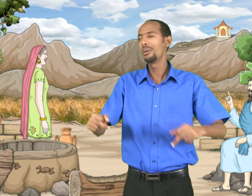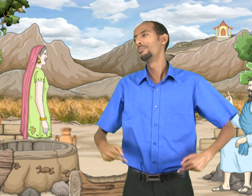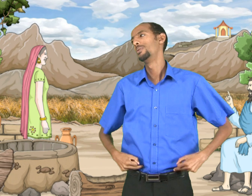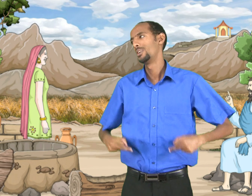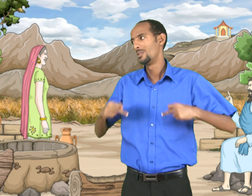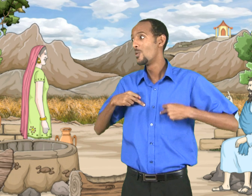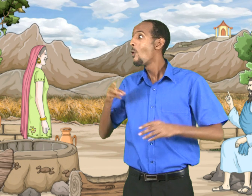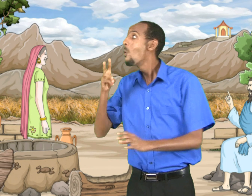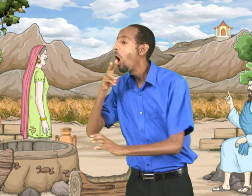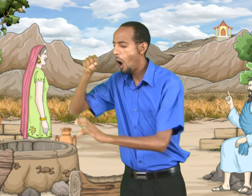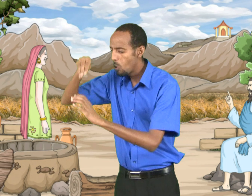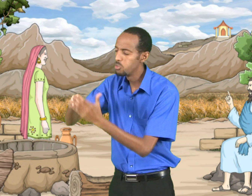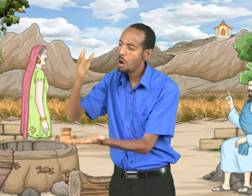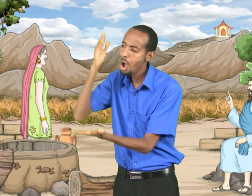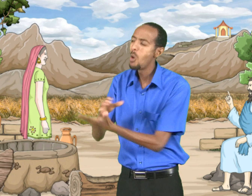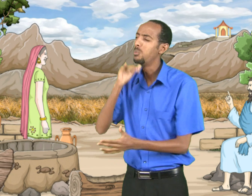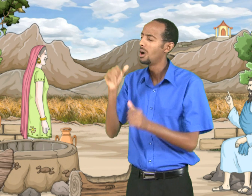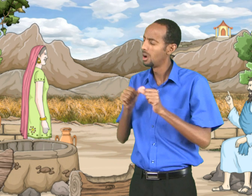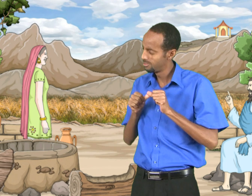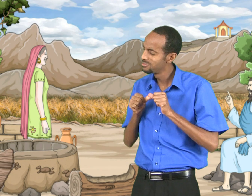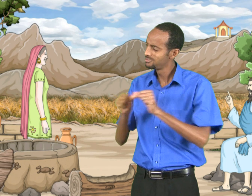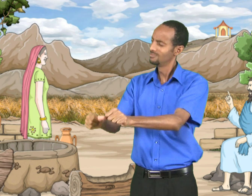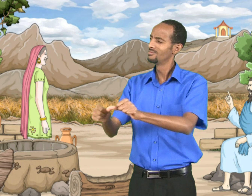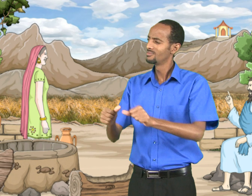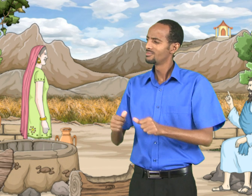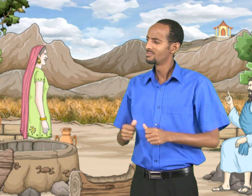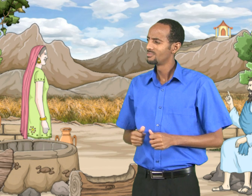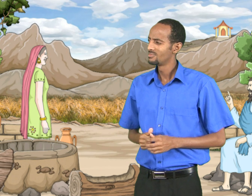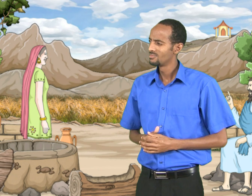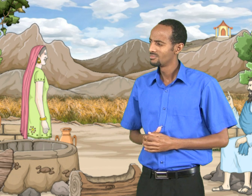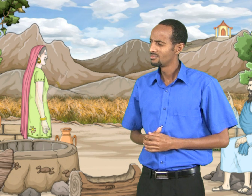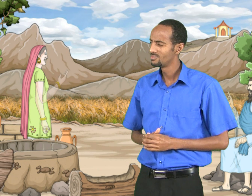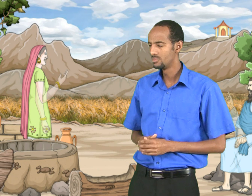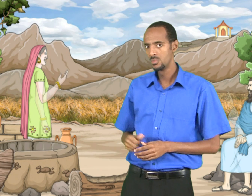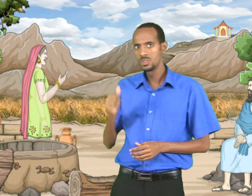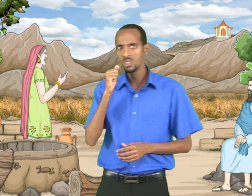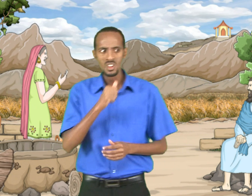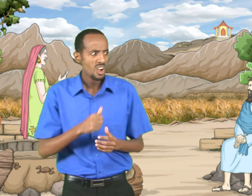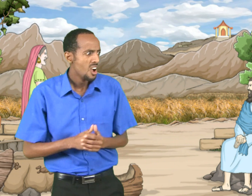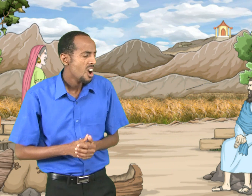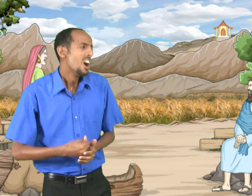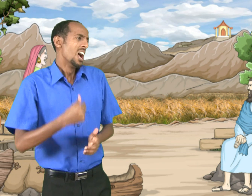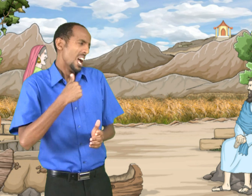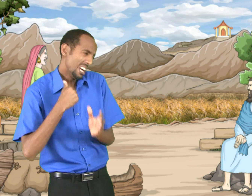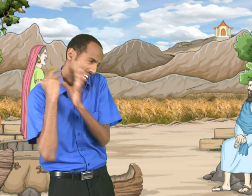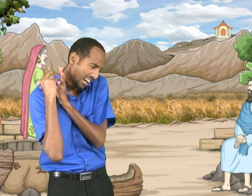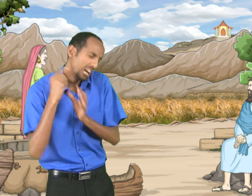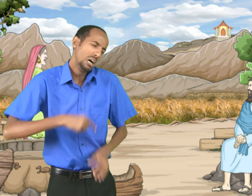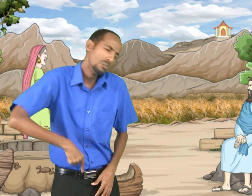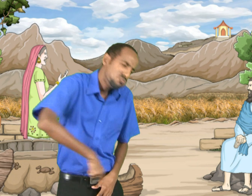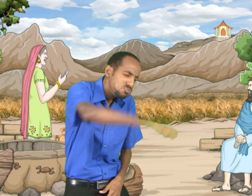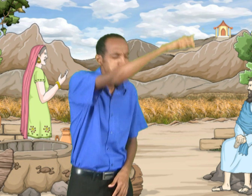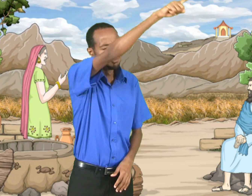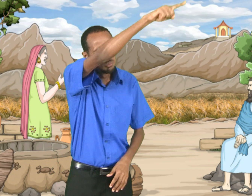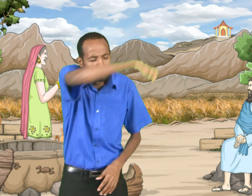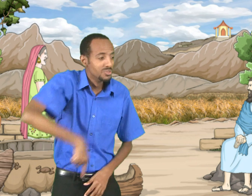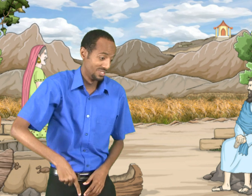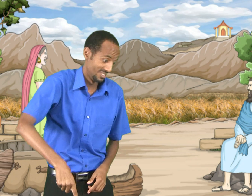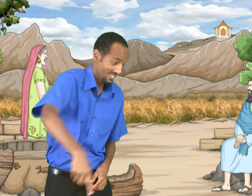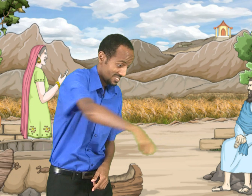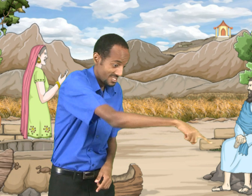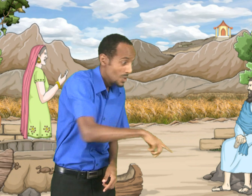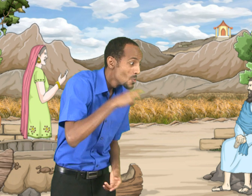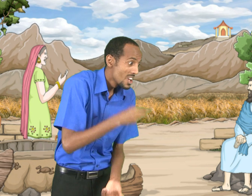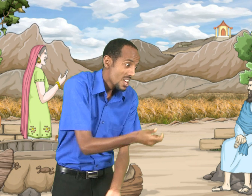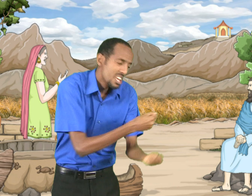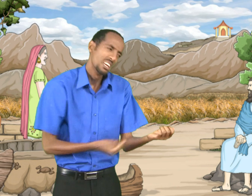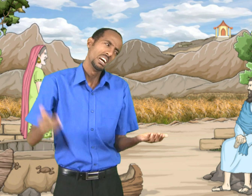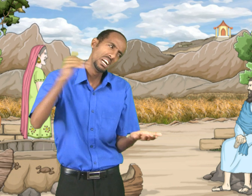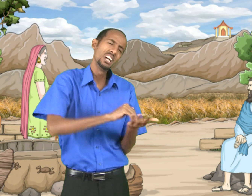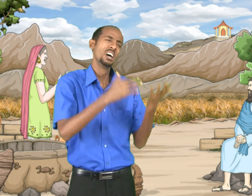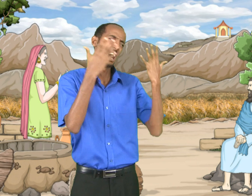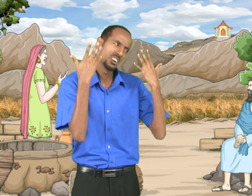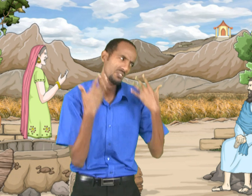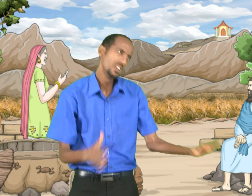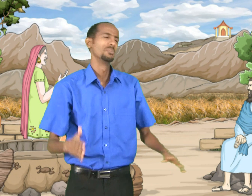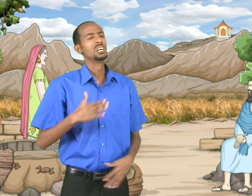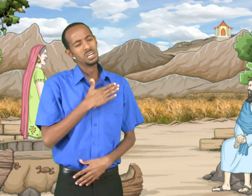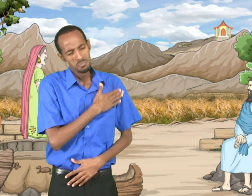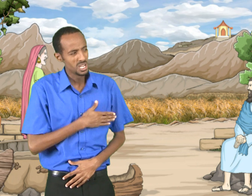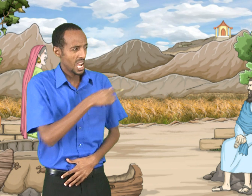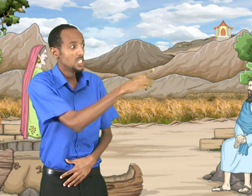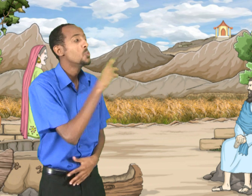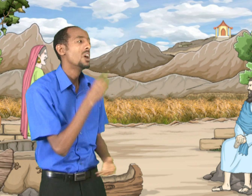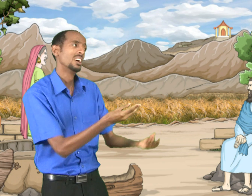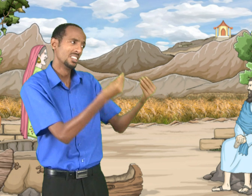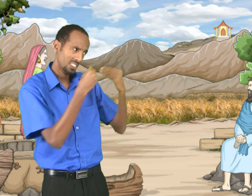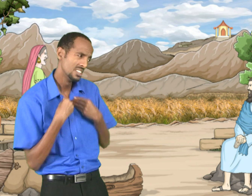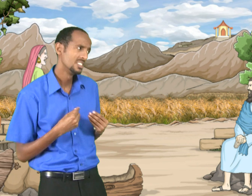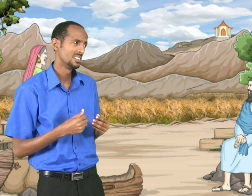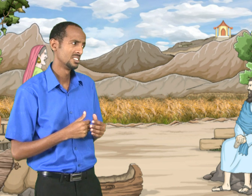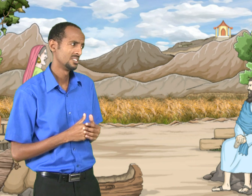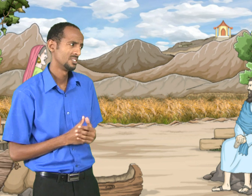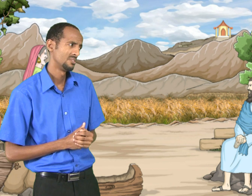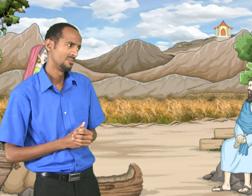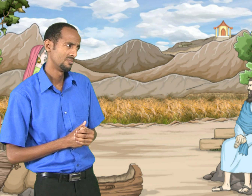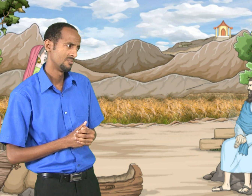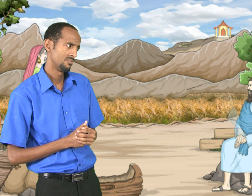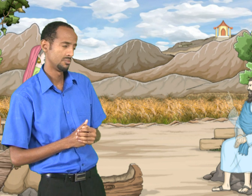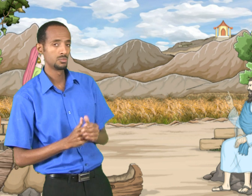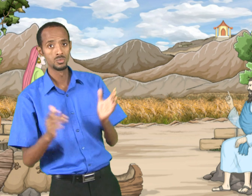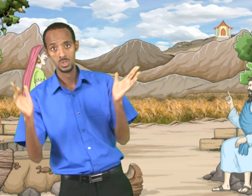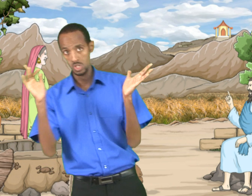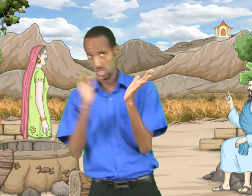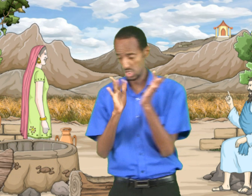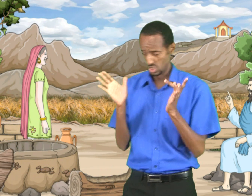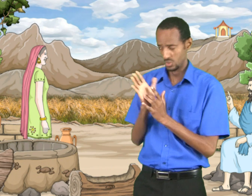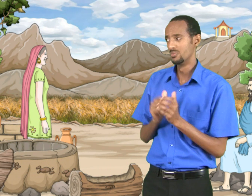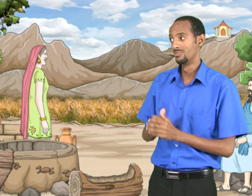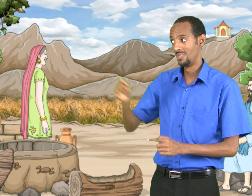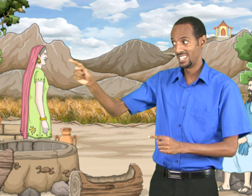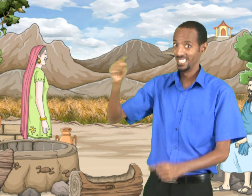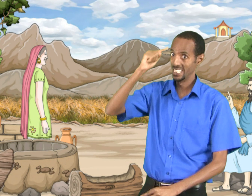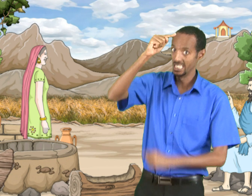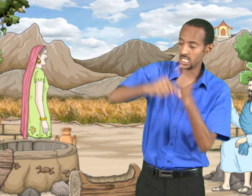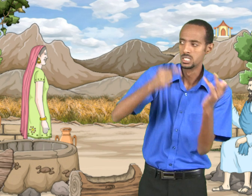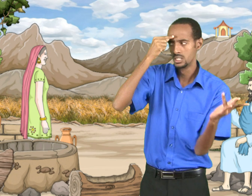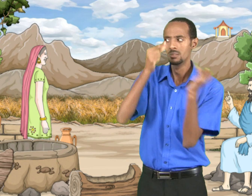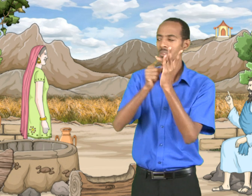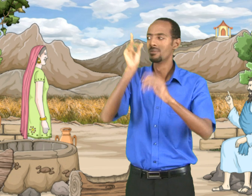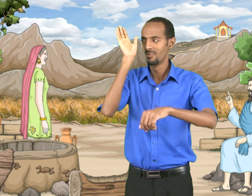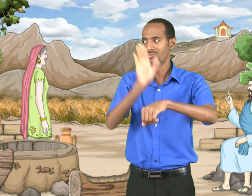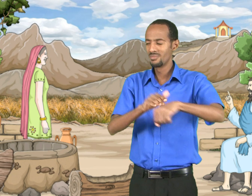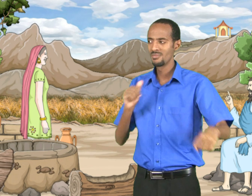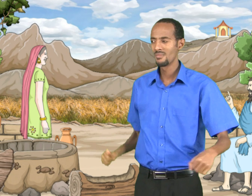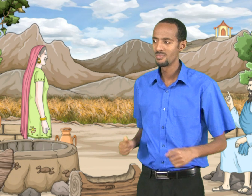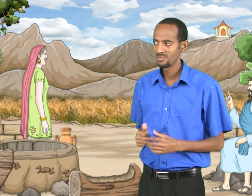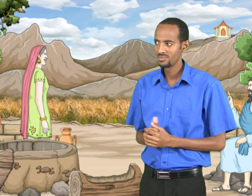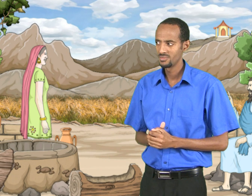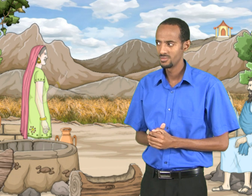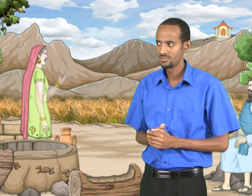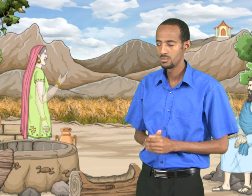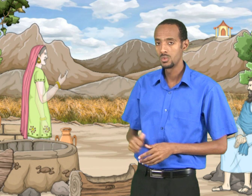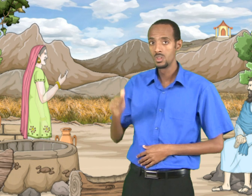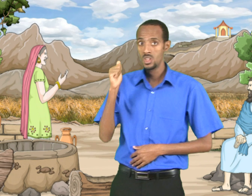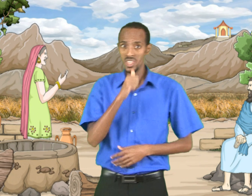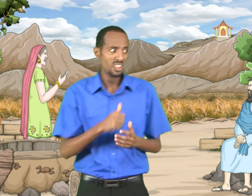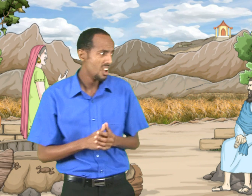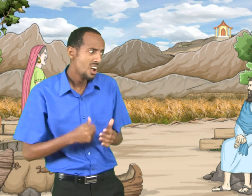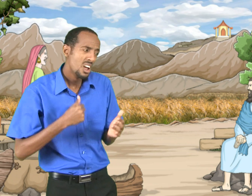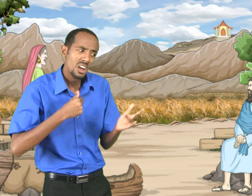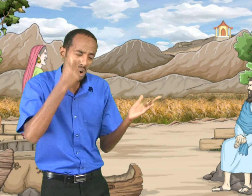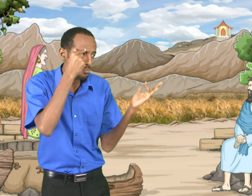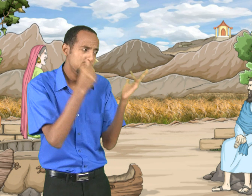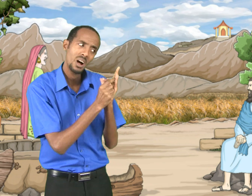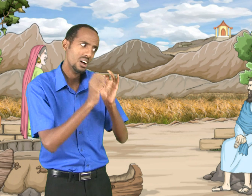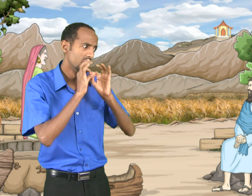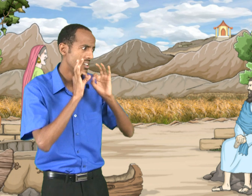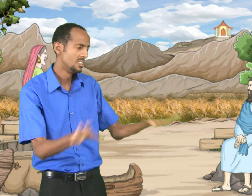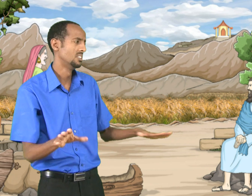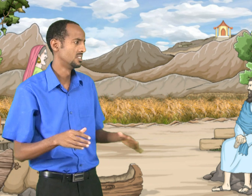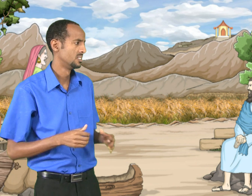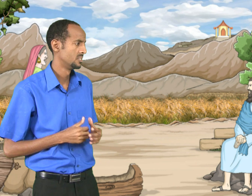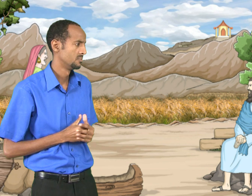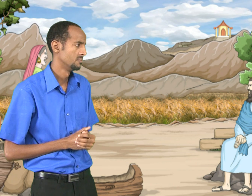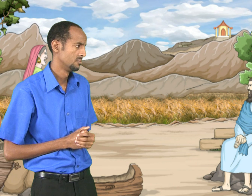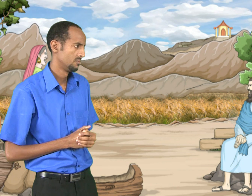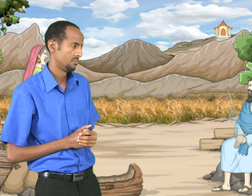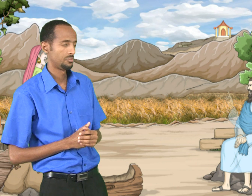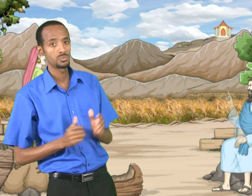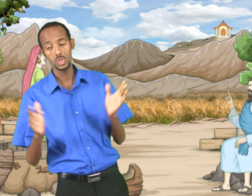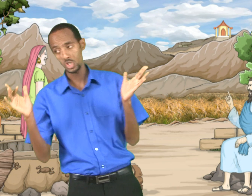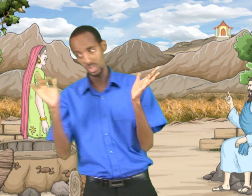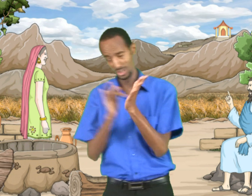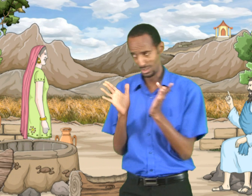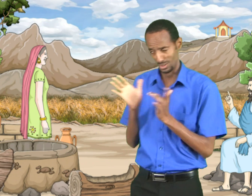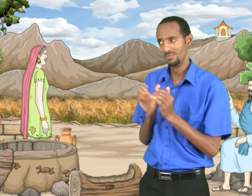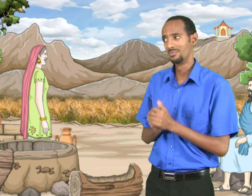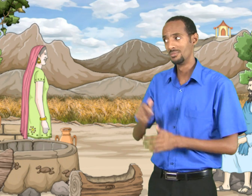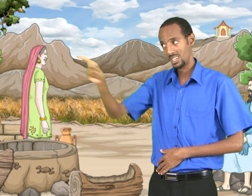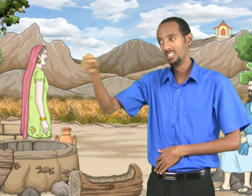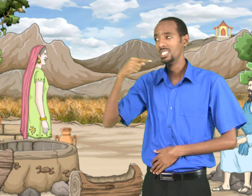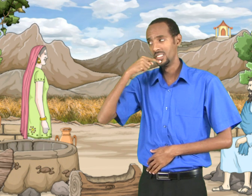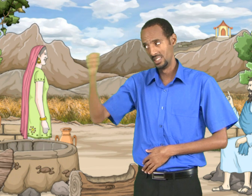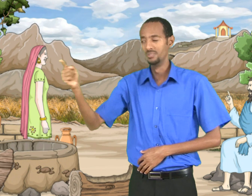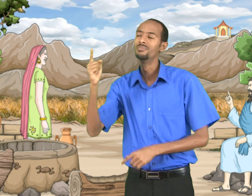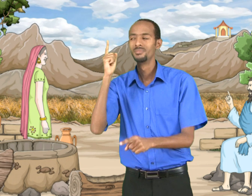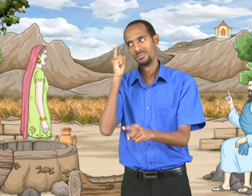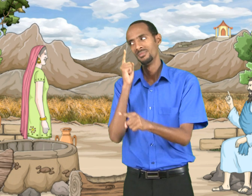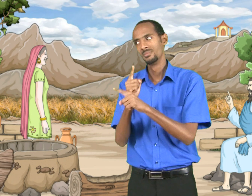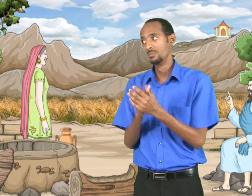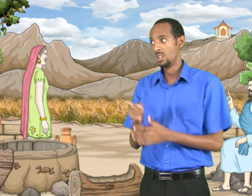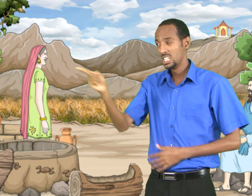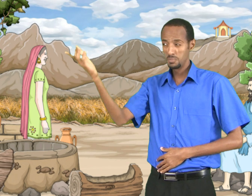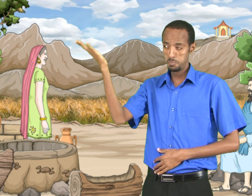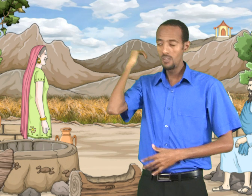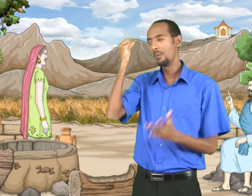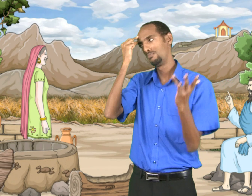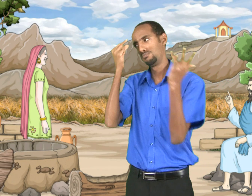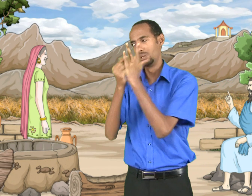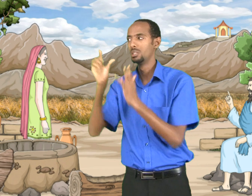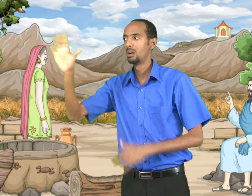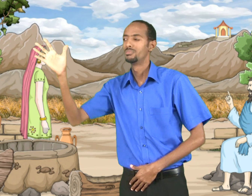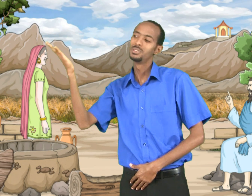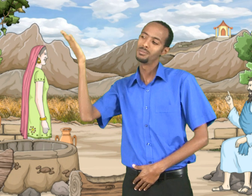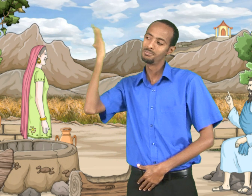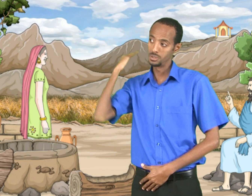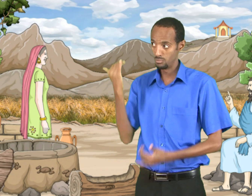The woman said to Him, “Sir, give me this water so that I will not get thirsty and have to keep coming here to draw water.” Jesus told her, “Go, call your husband and come back.” “I have no husband,” the woman replied.